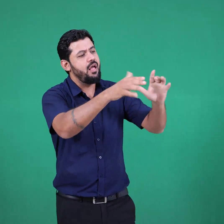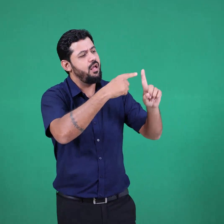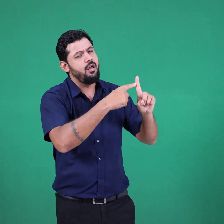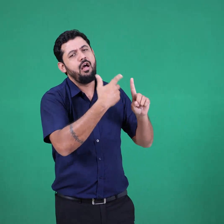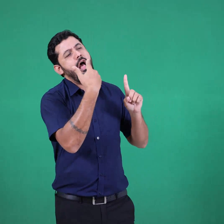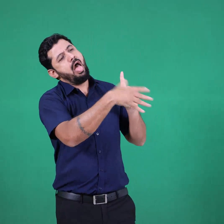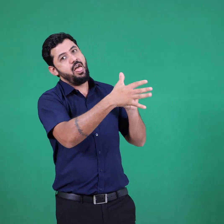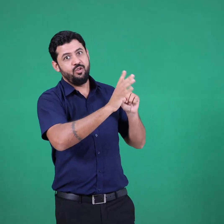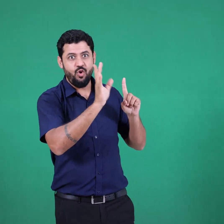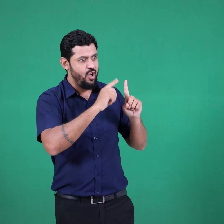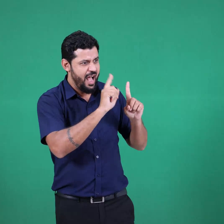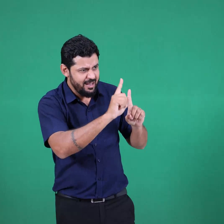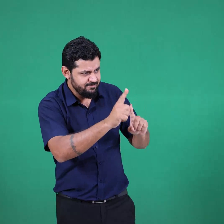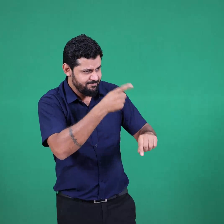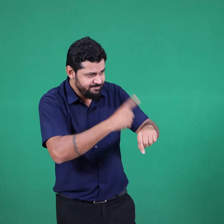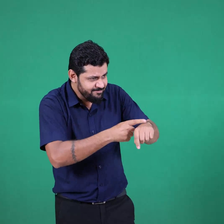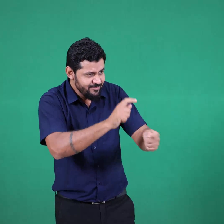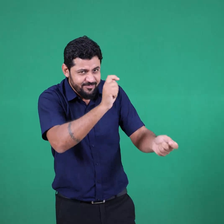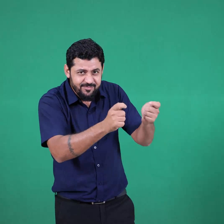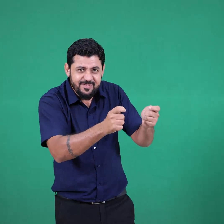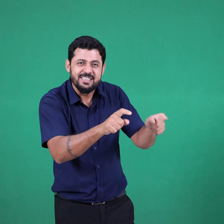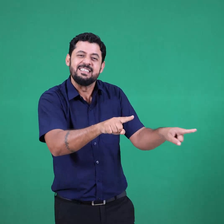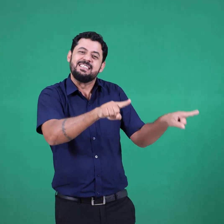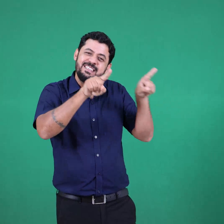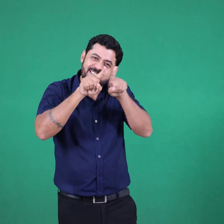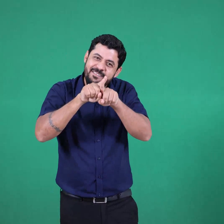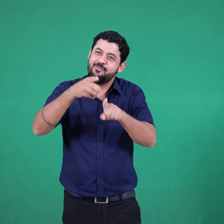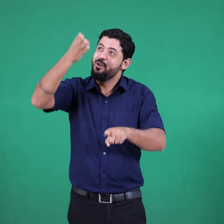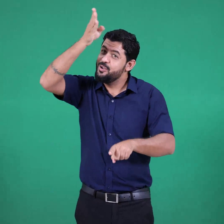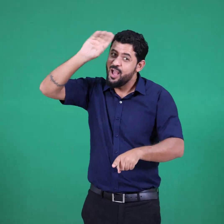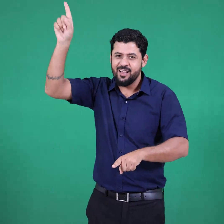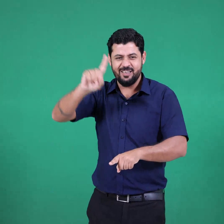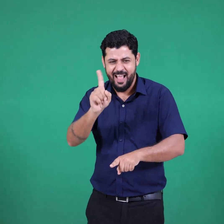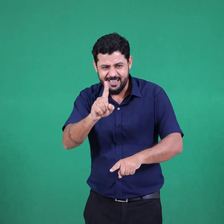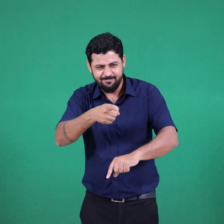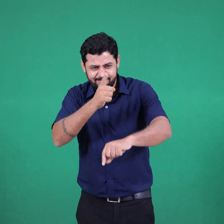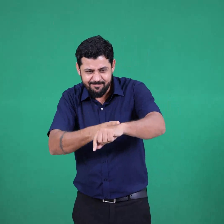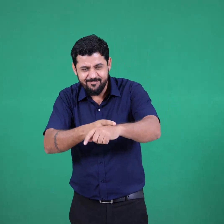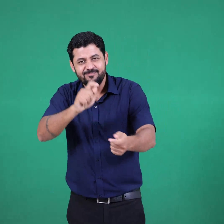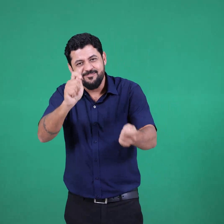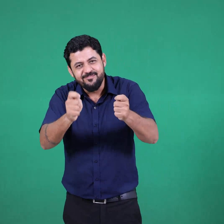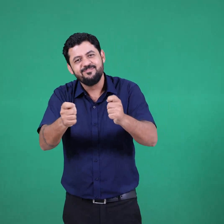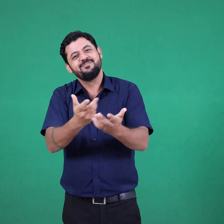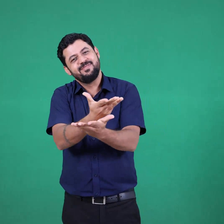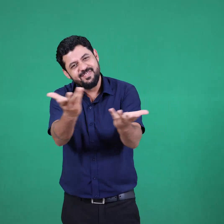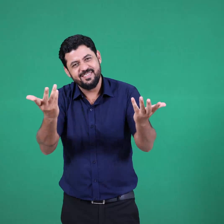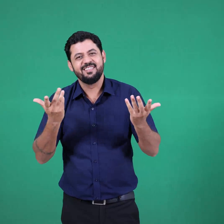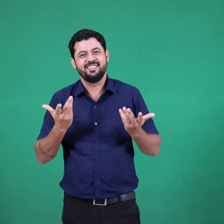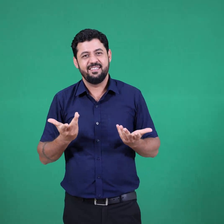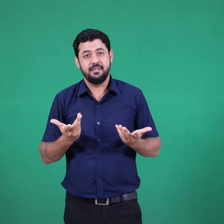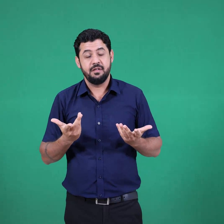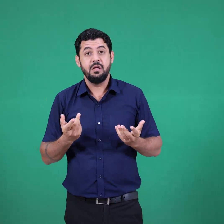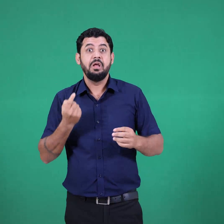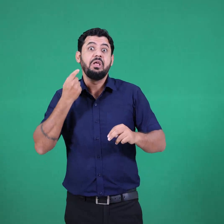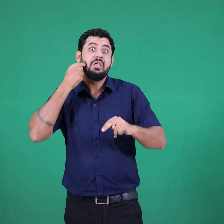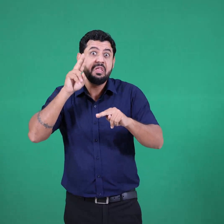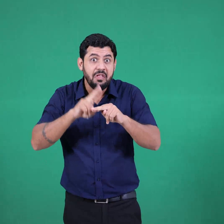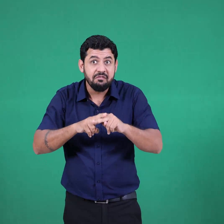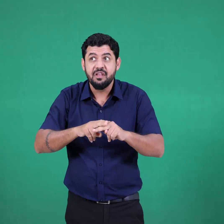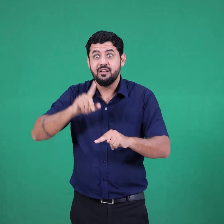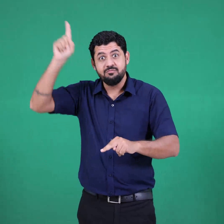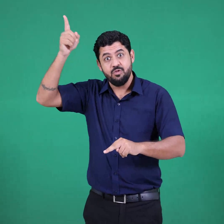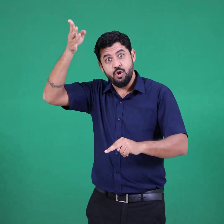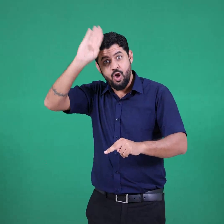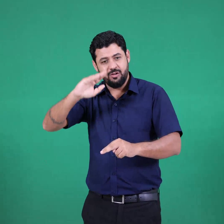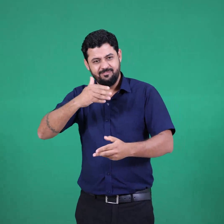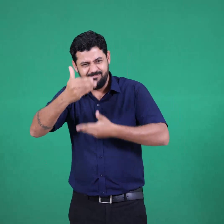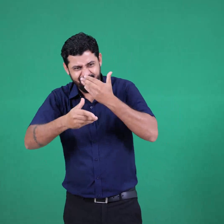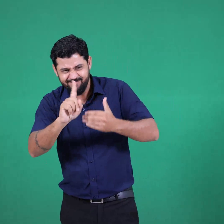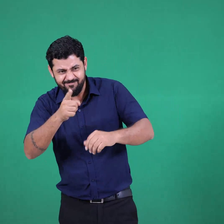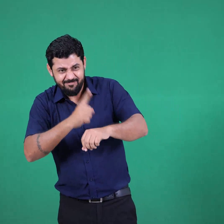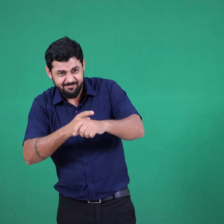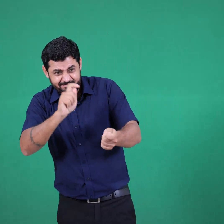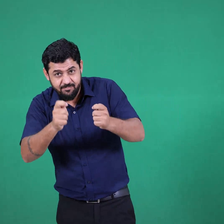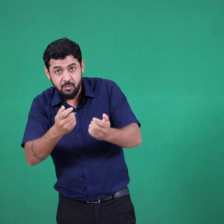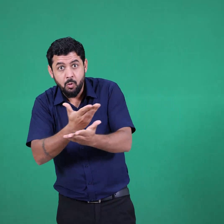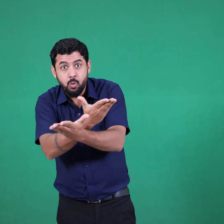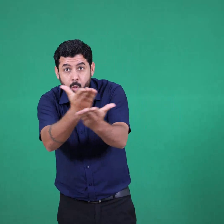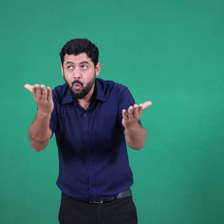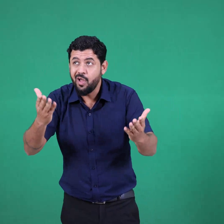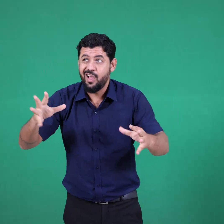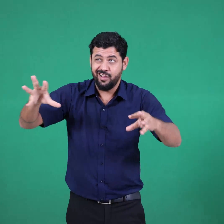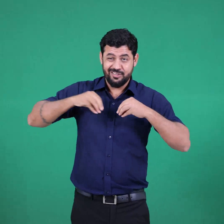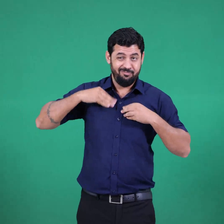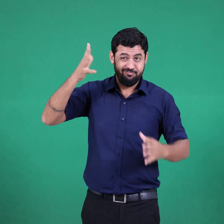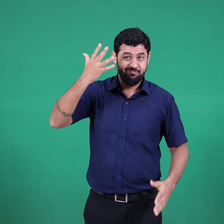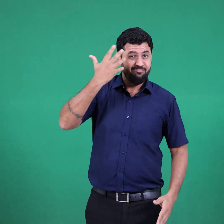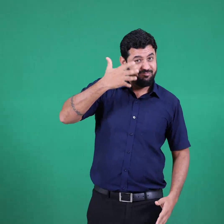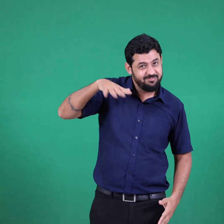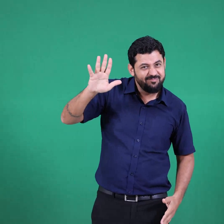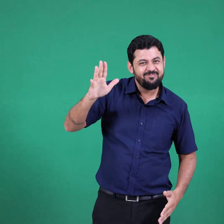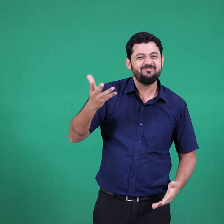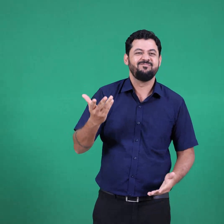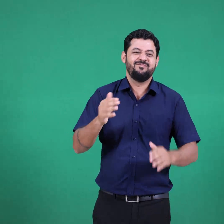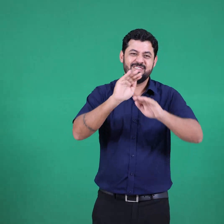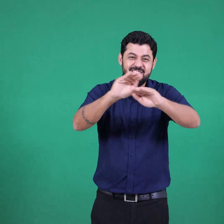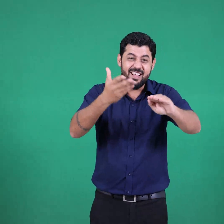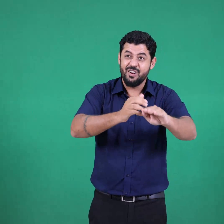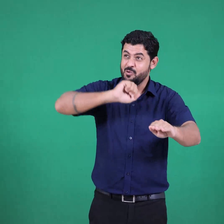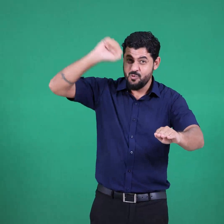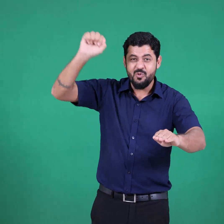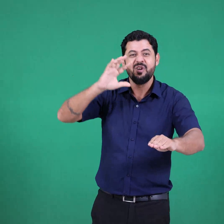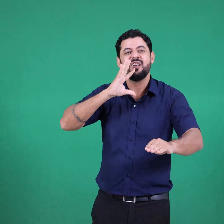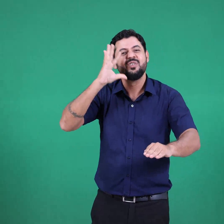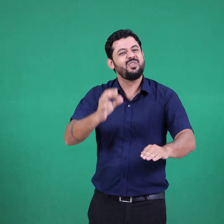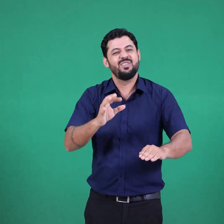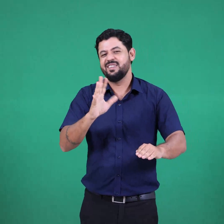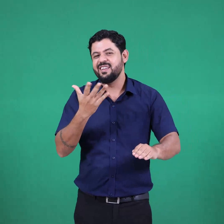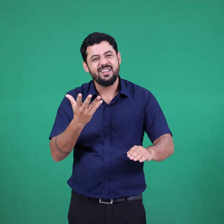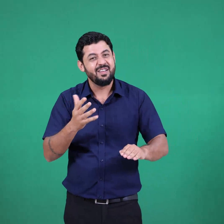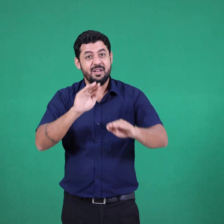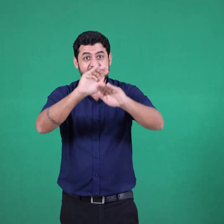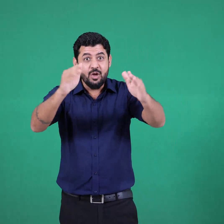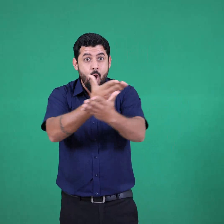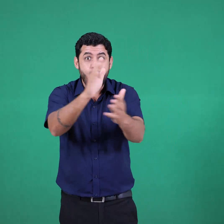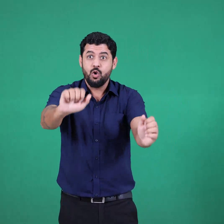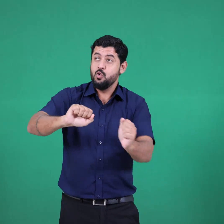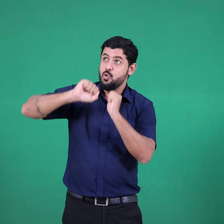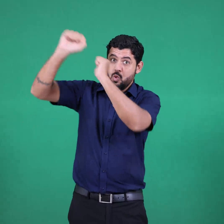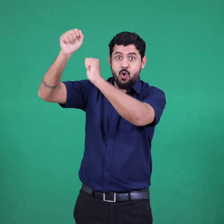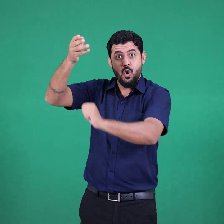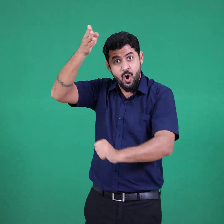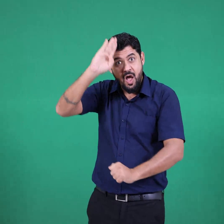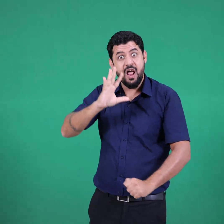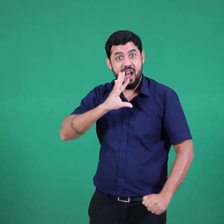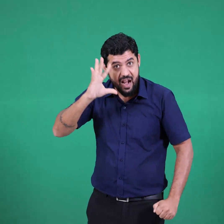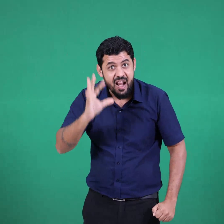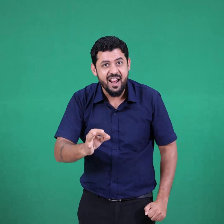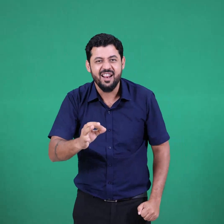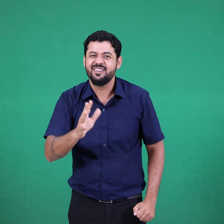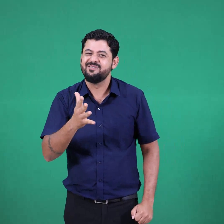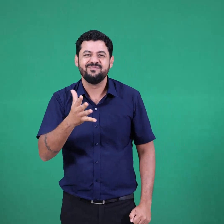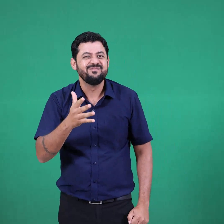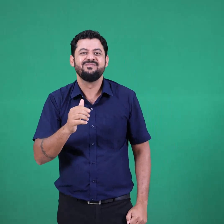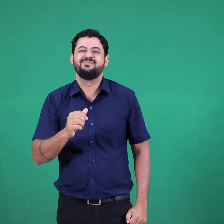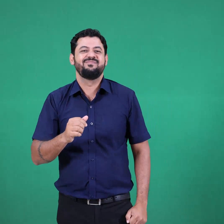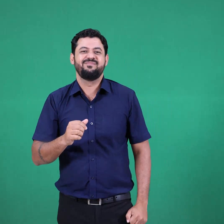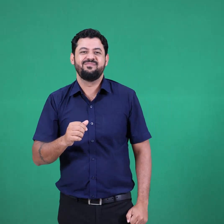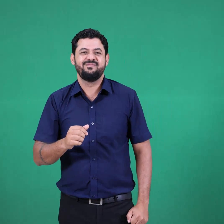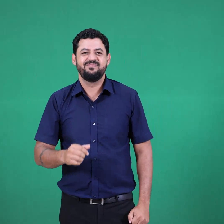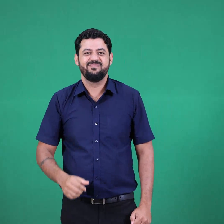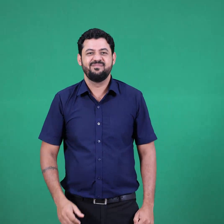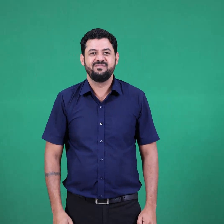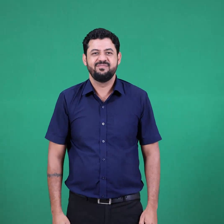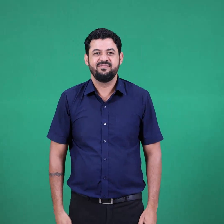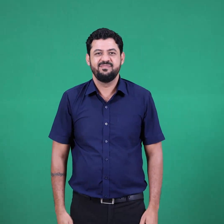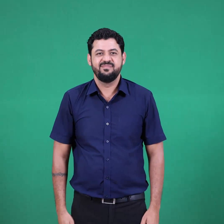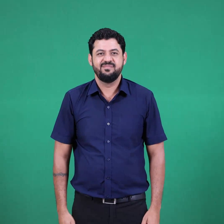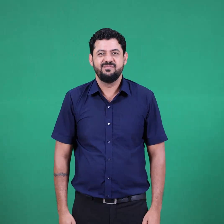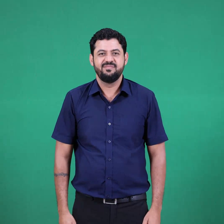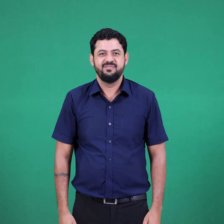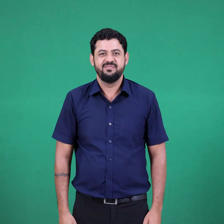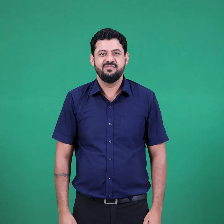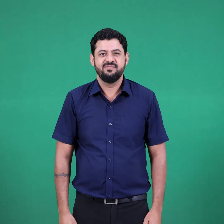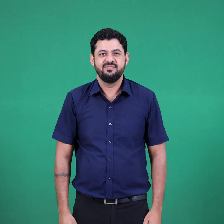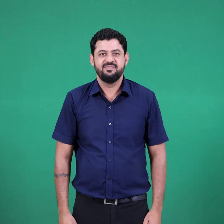If you do not experience discipline like everyone else, then you are illegitimate children and not true sons.